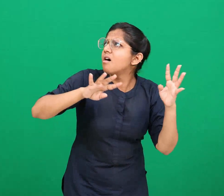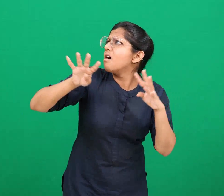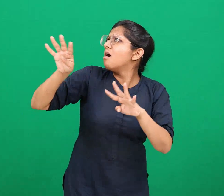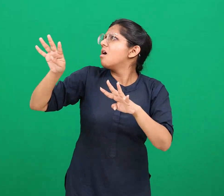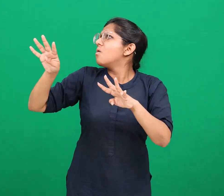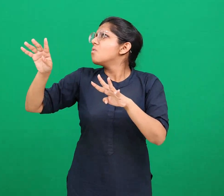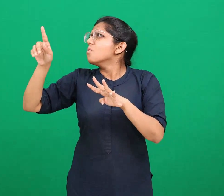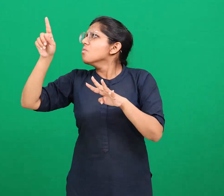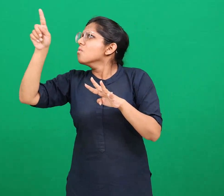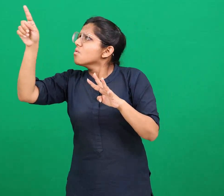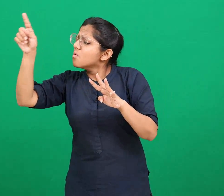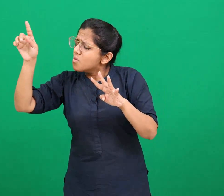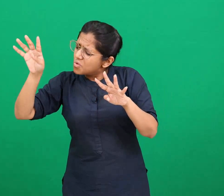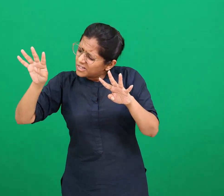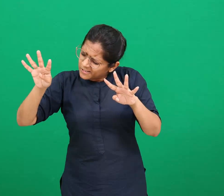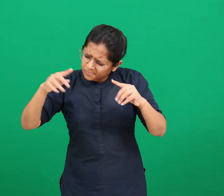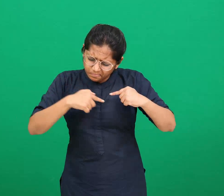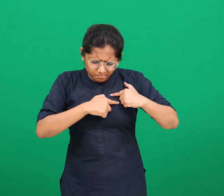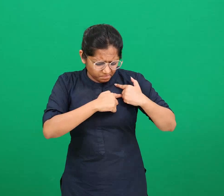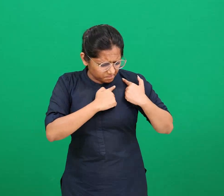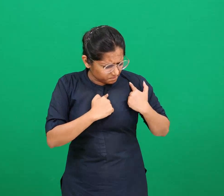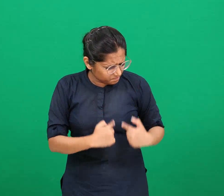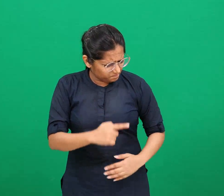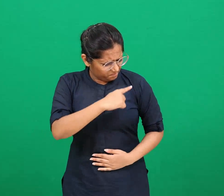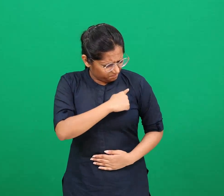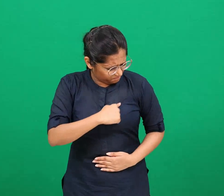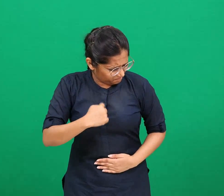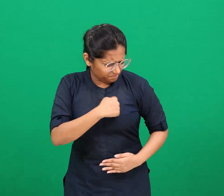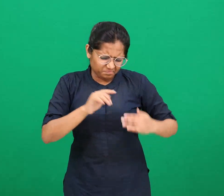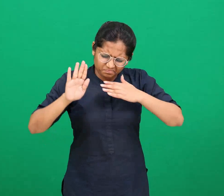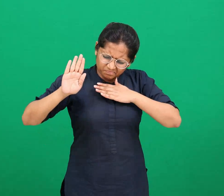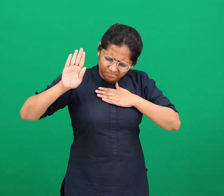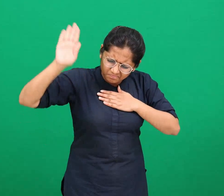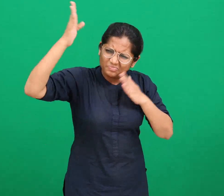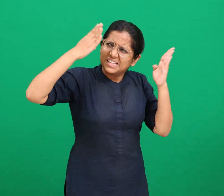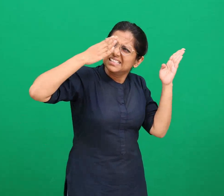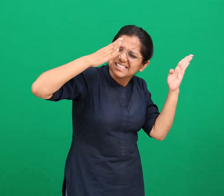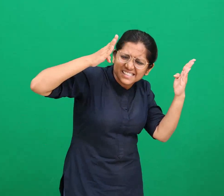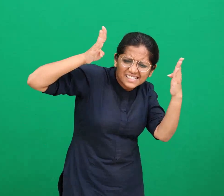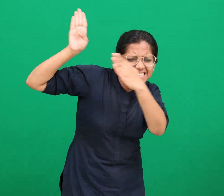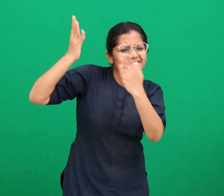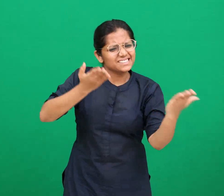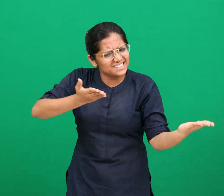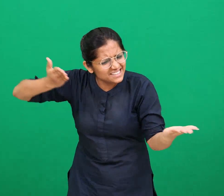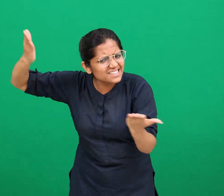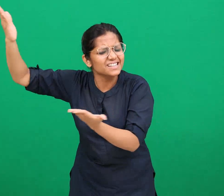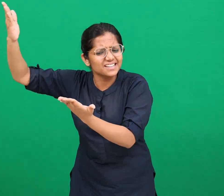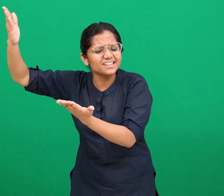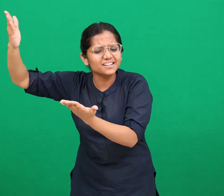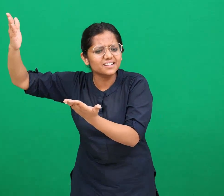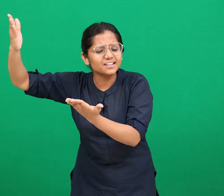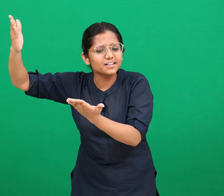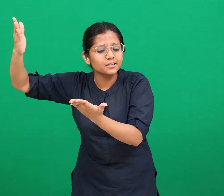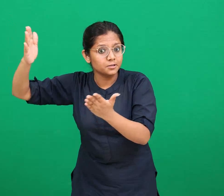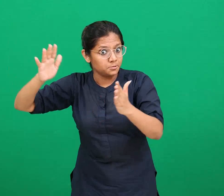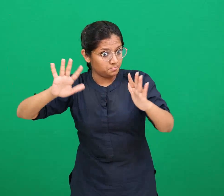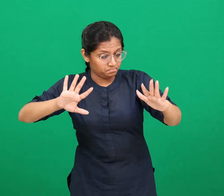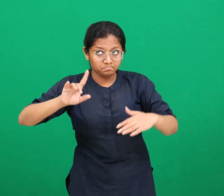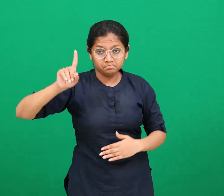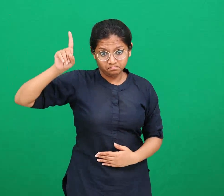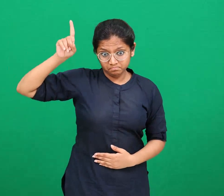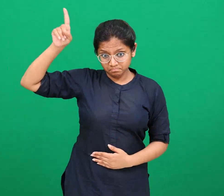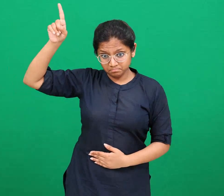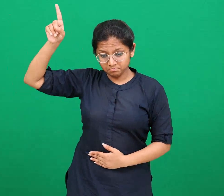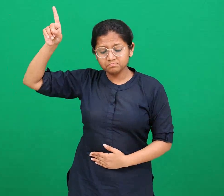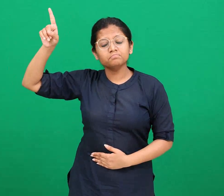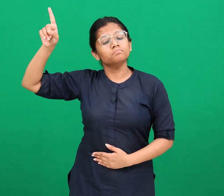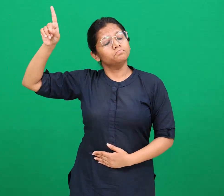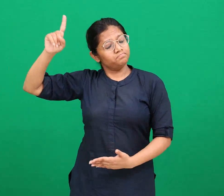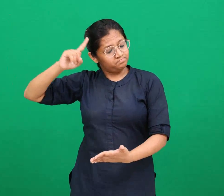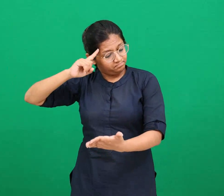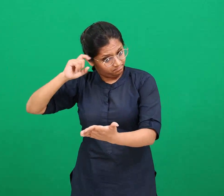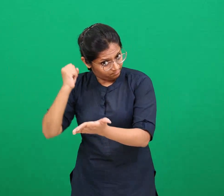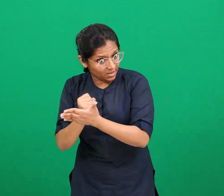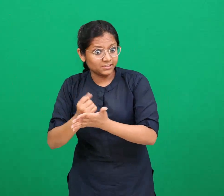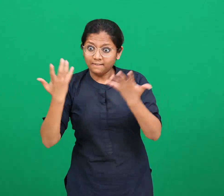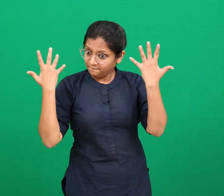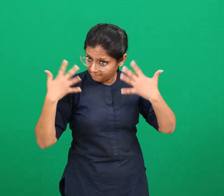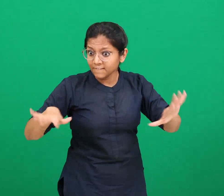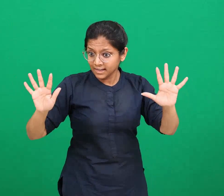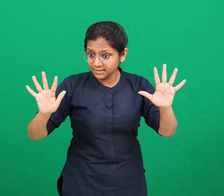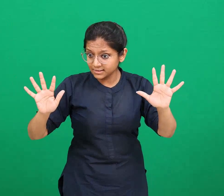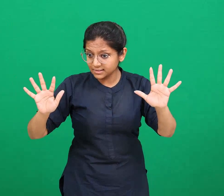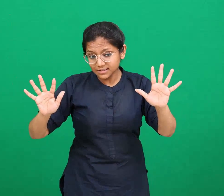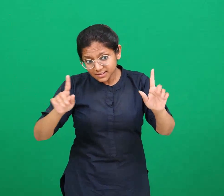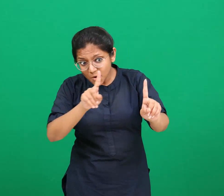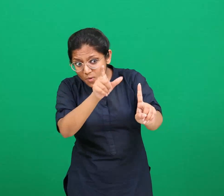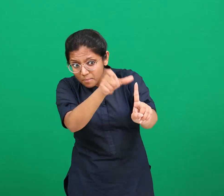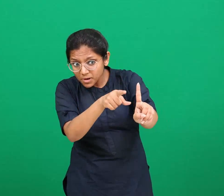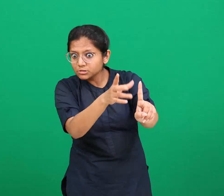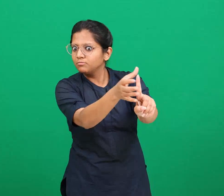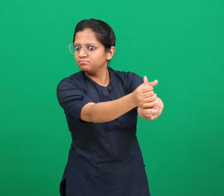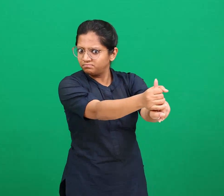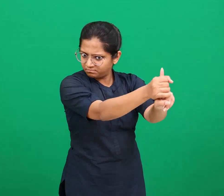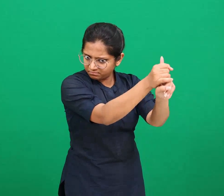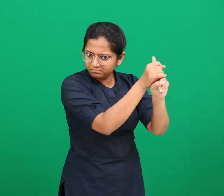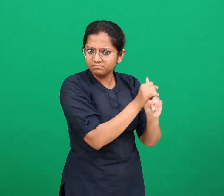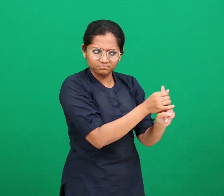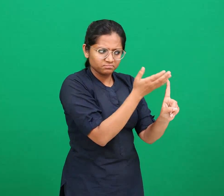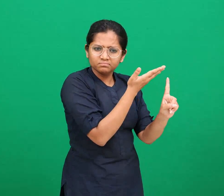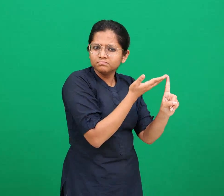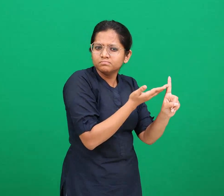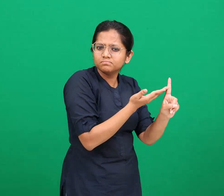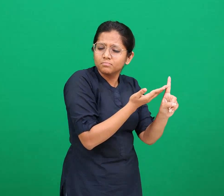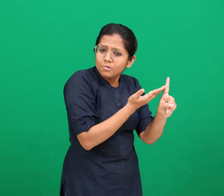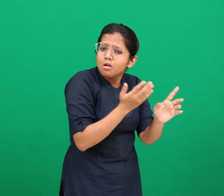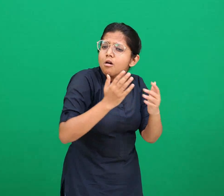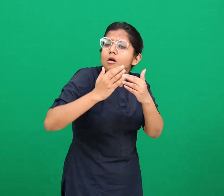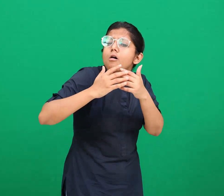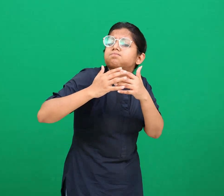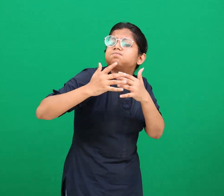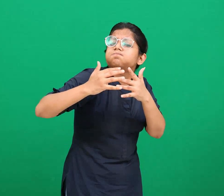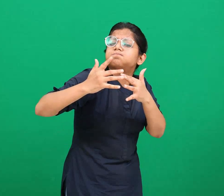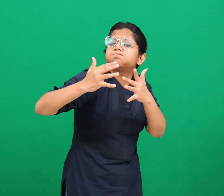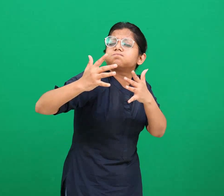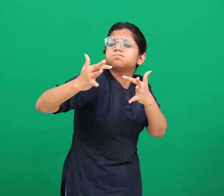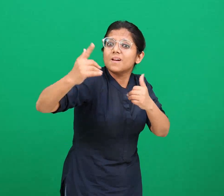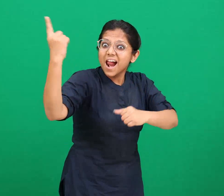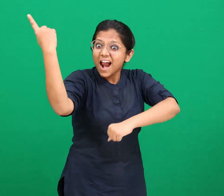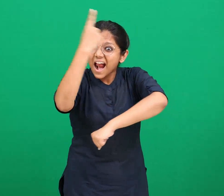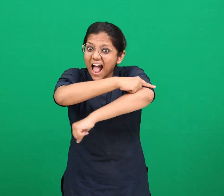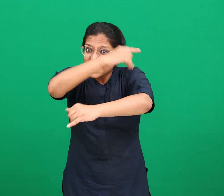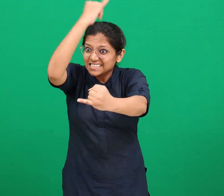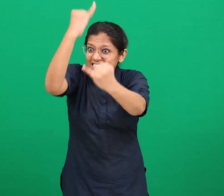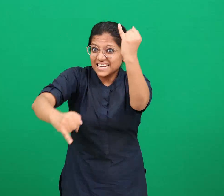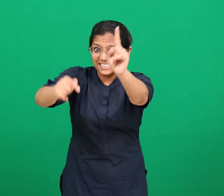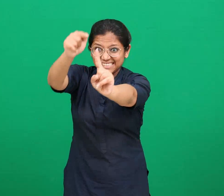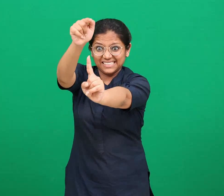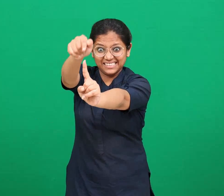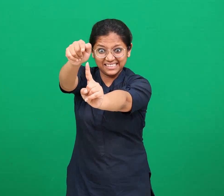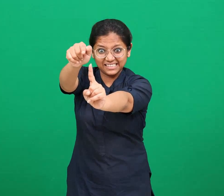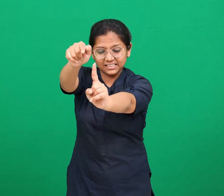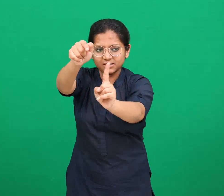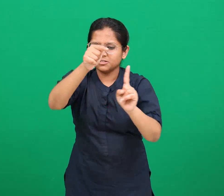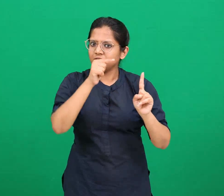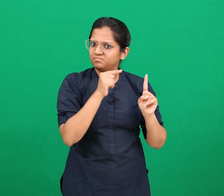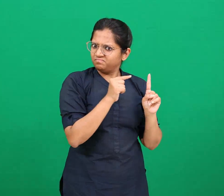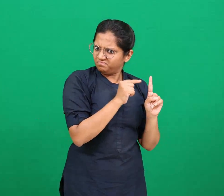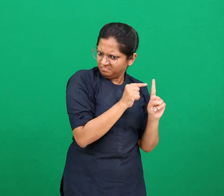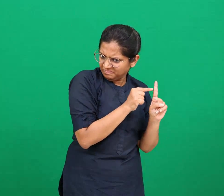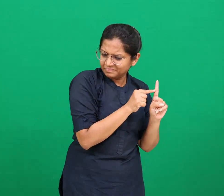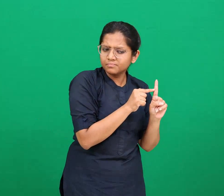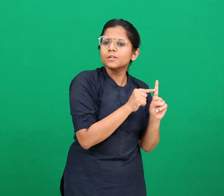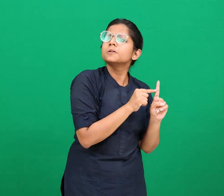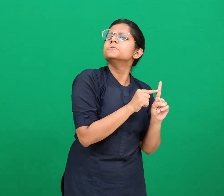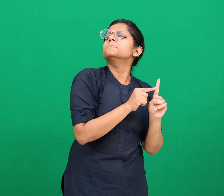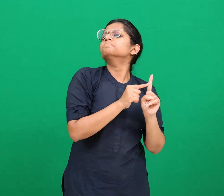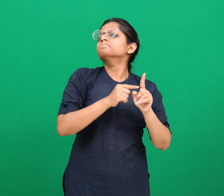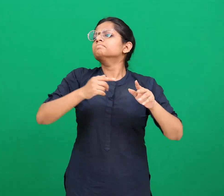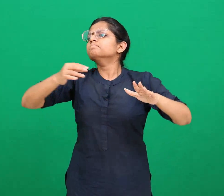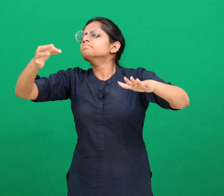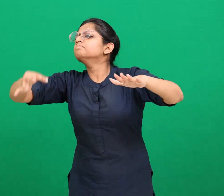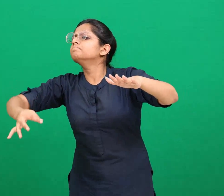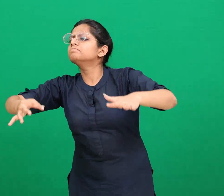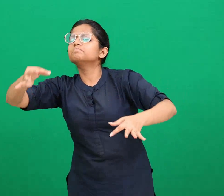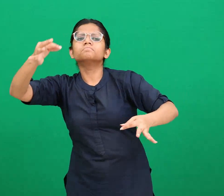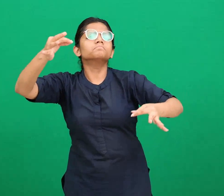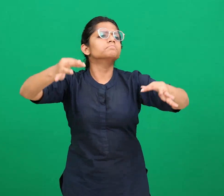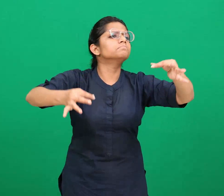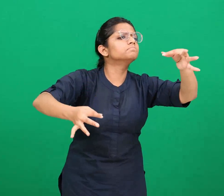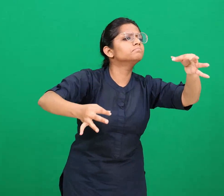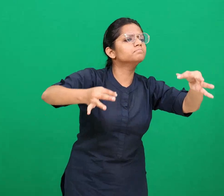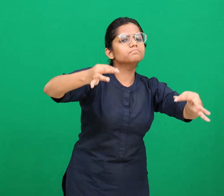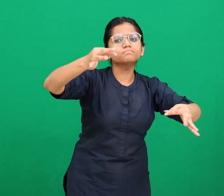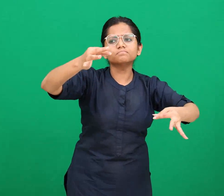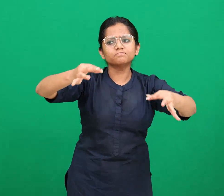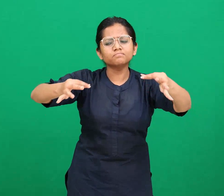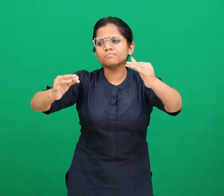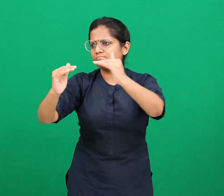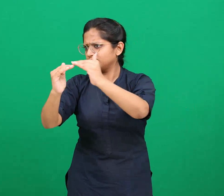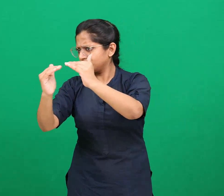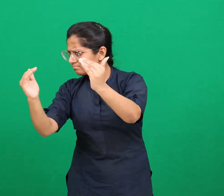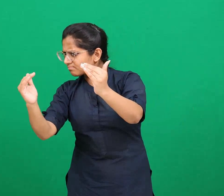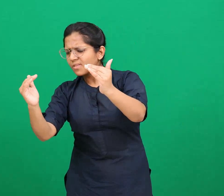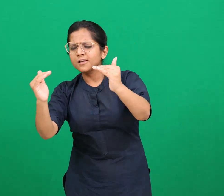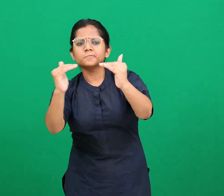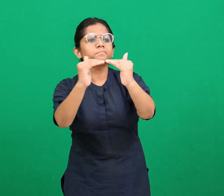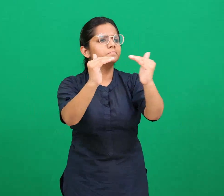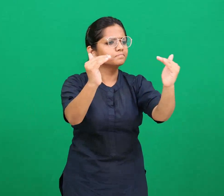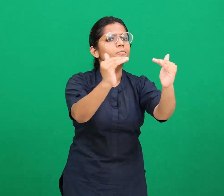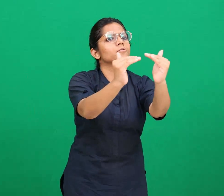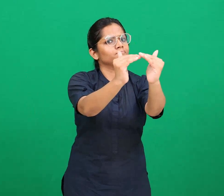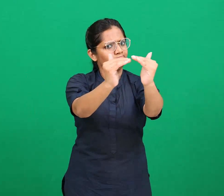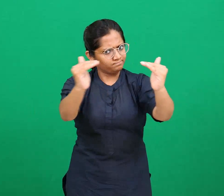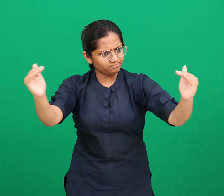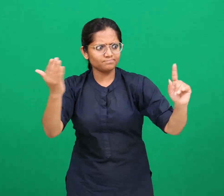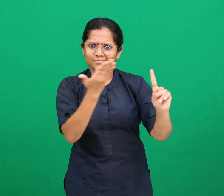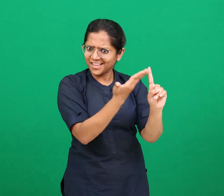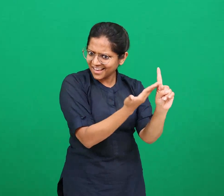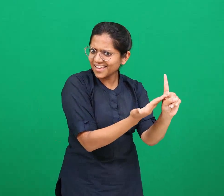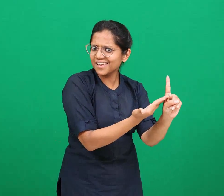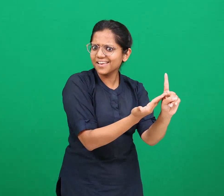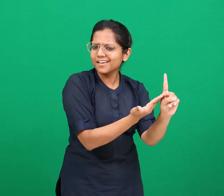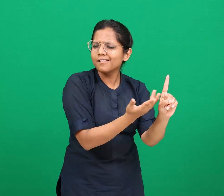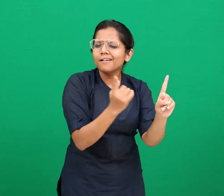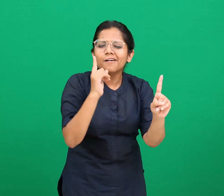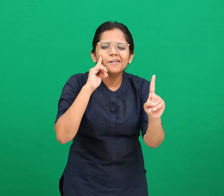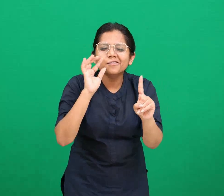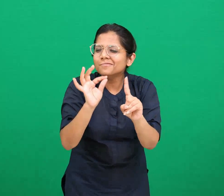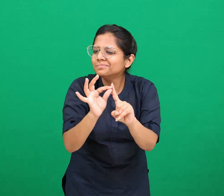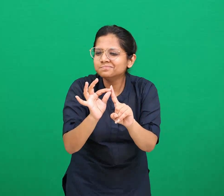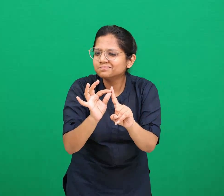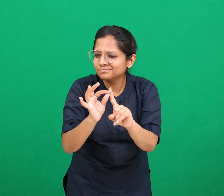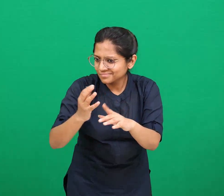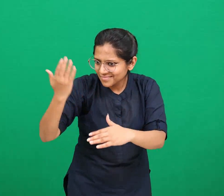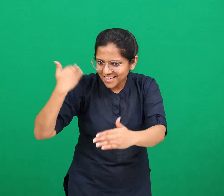For He has set a day when He will judge the world with justice by the Man He has appointed.